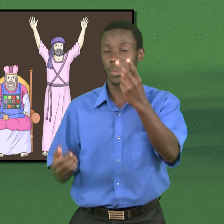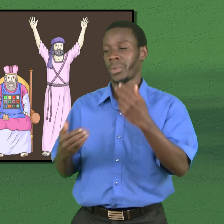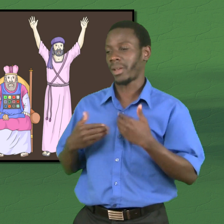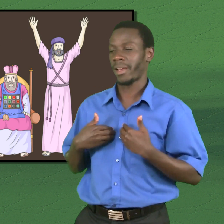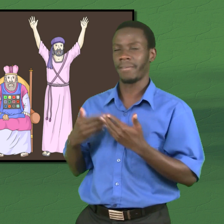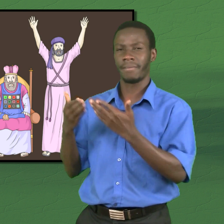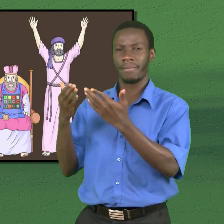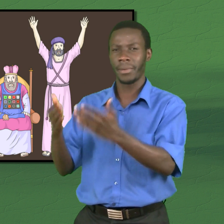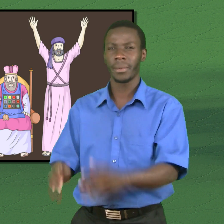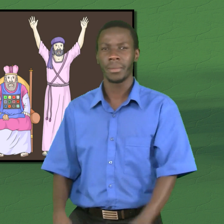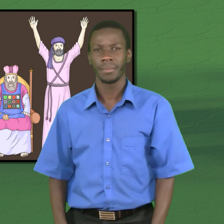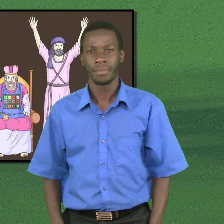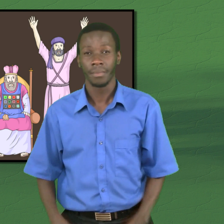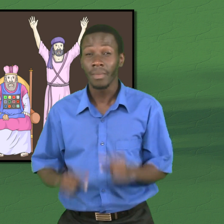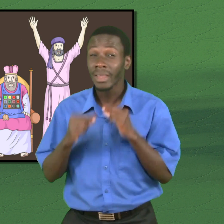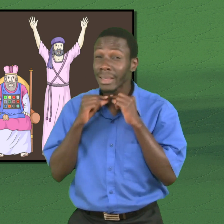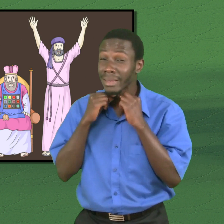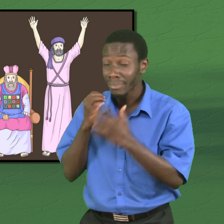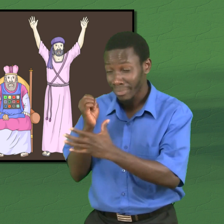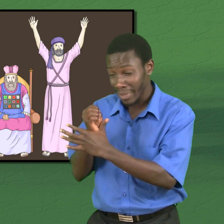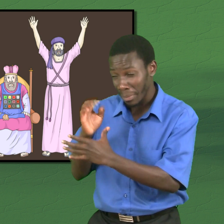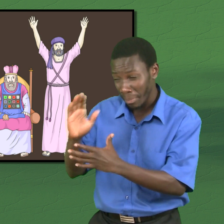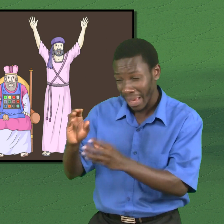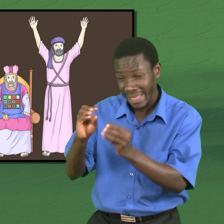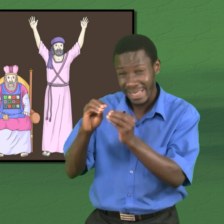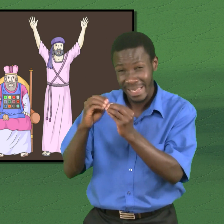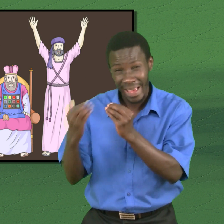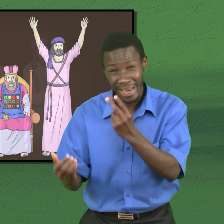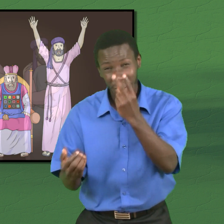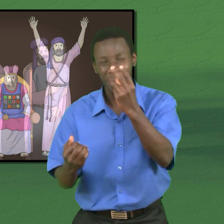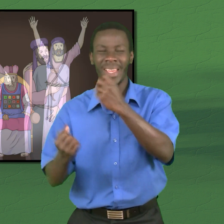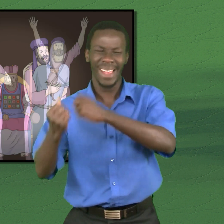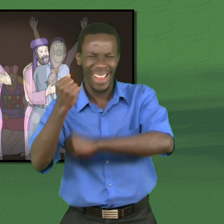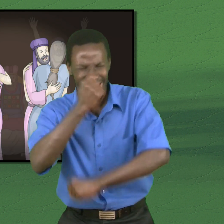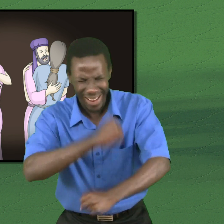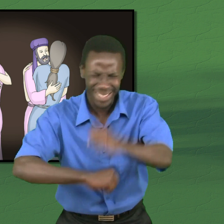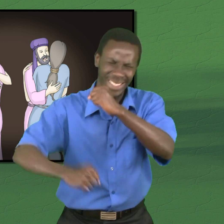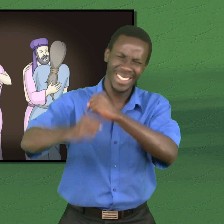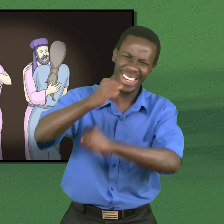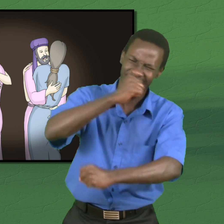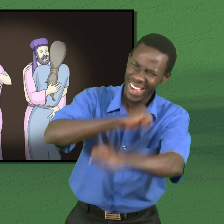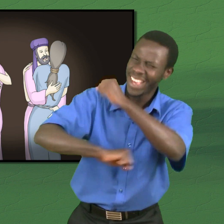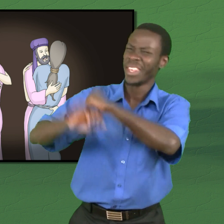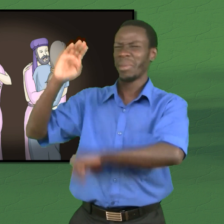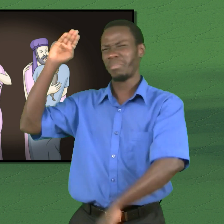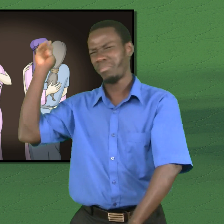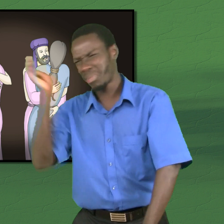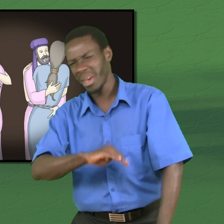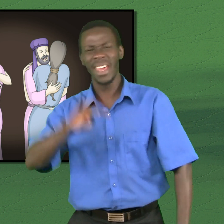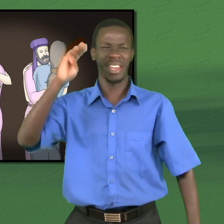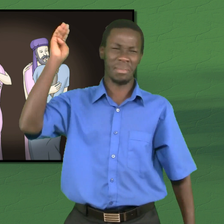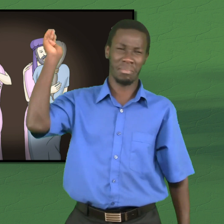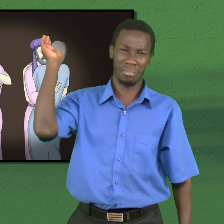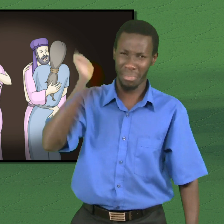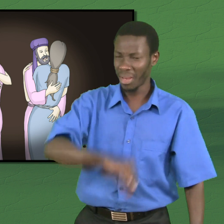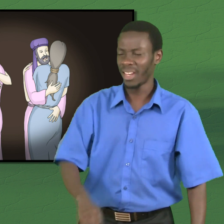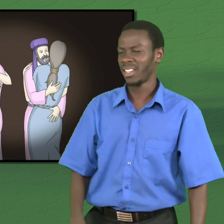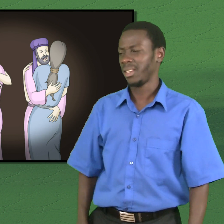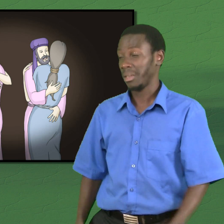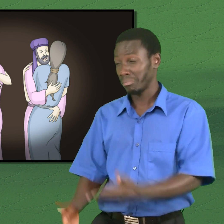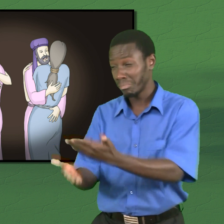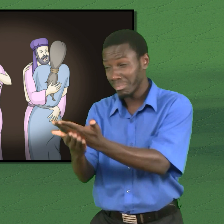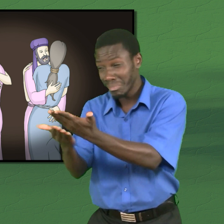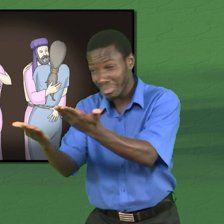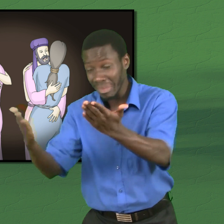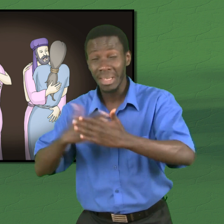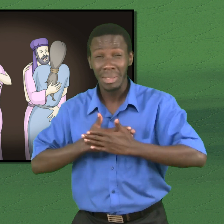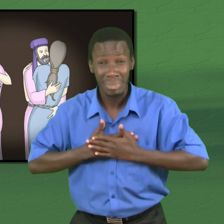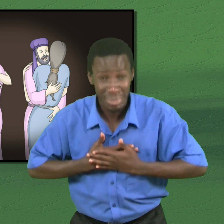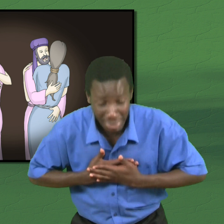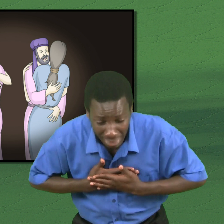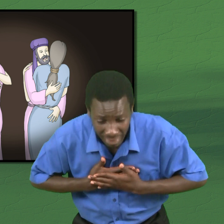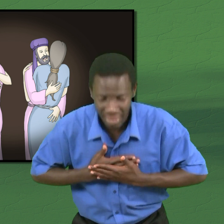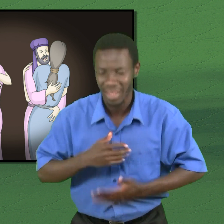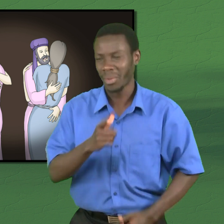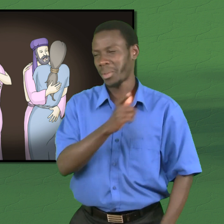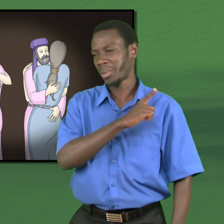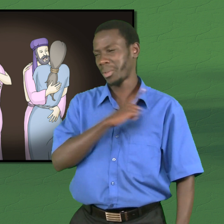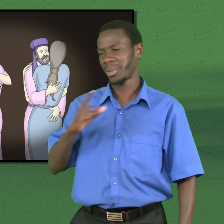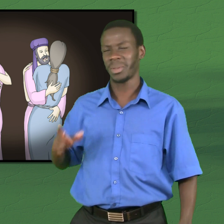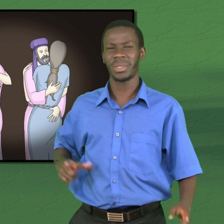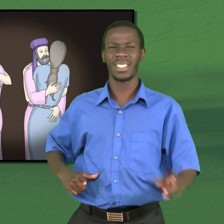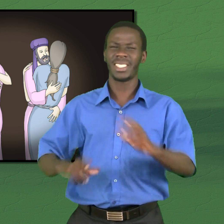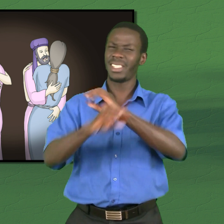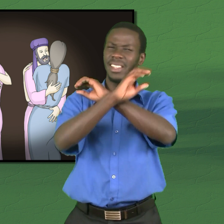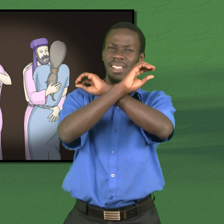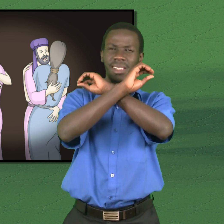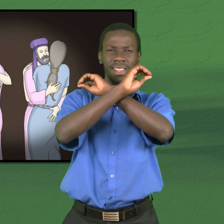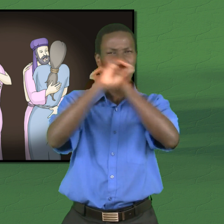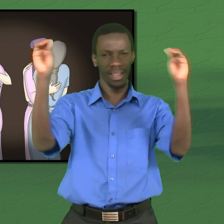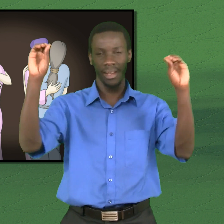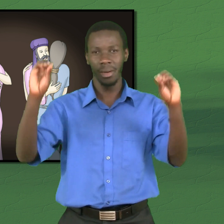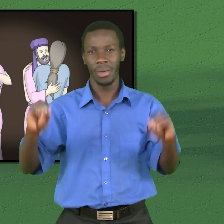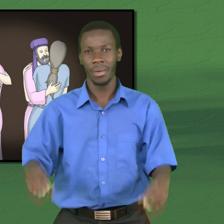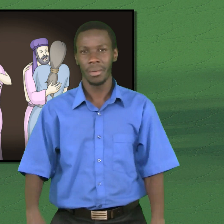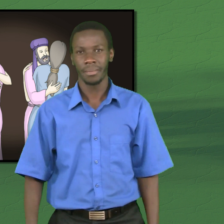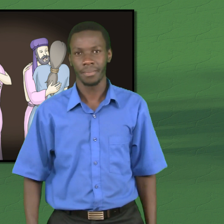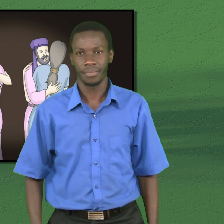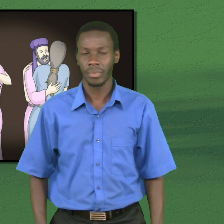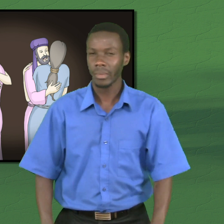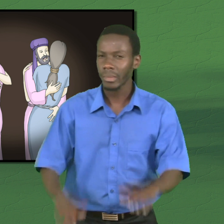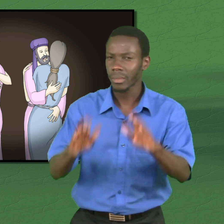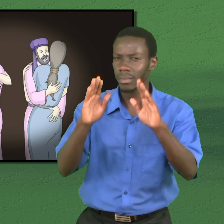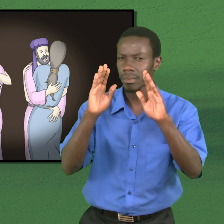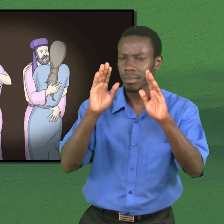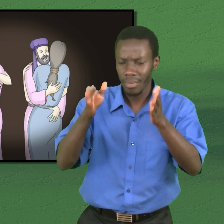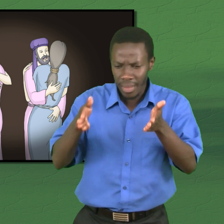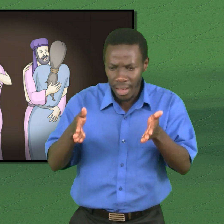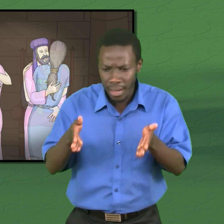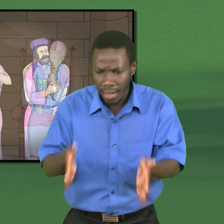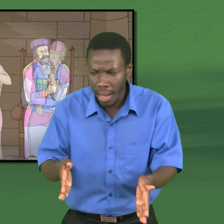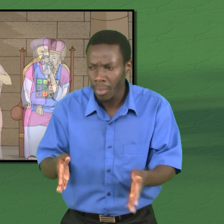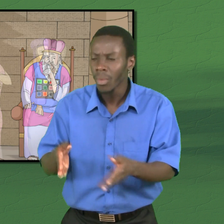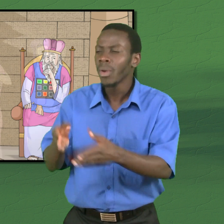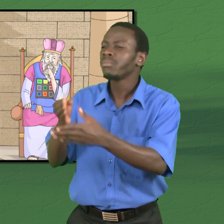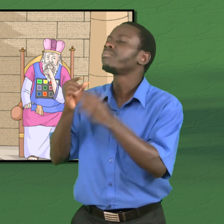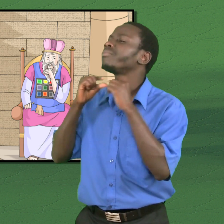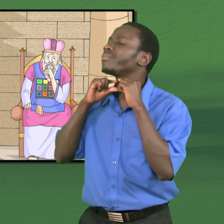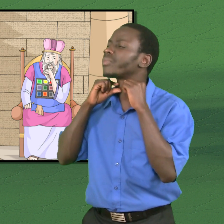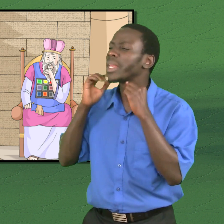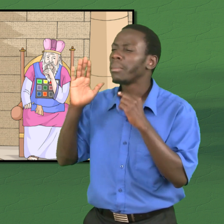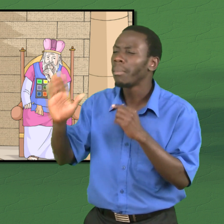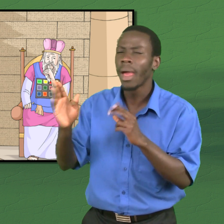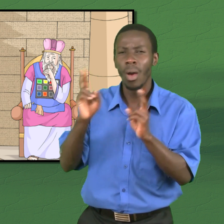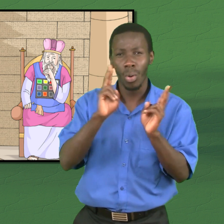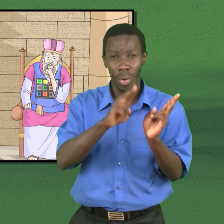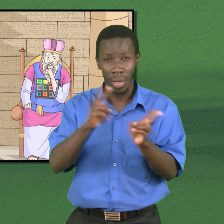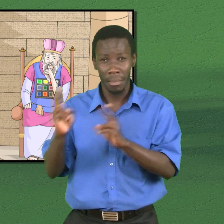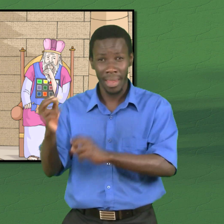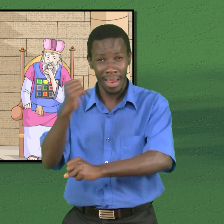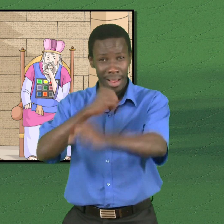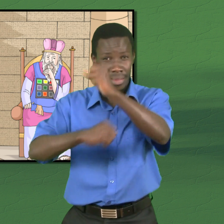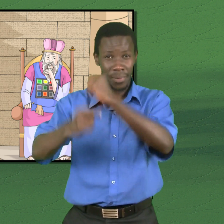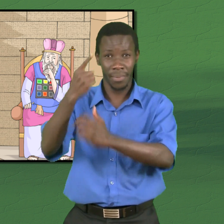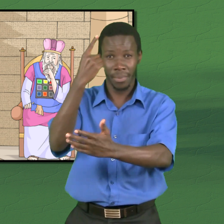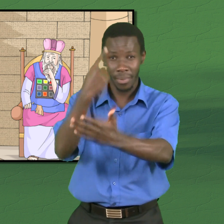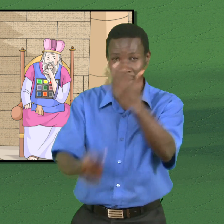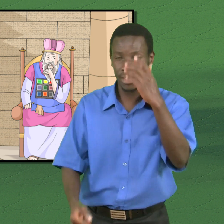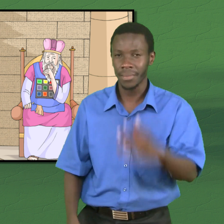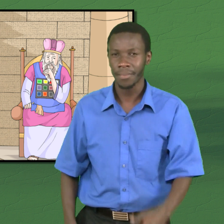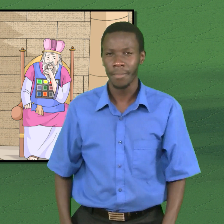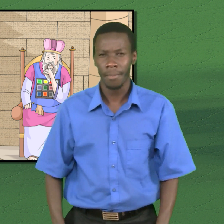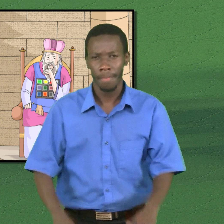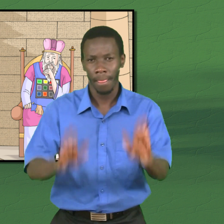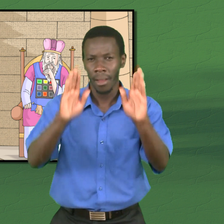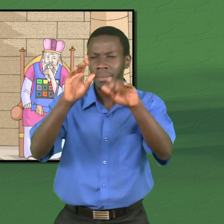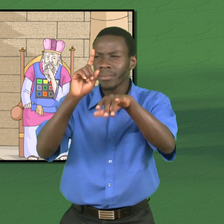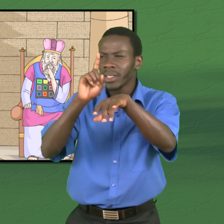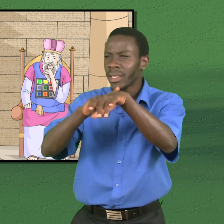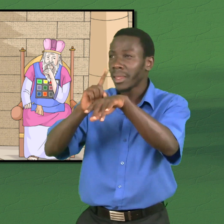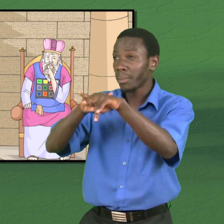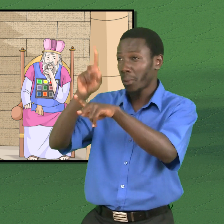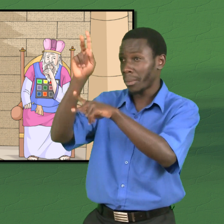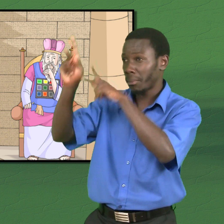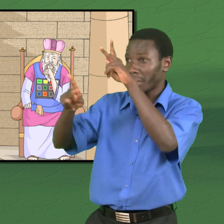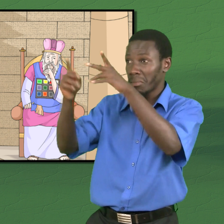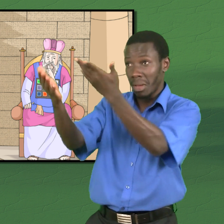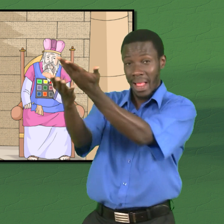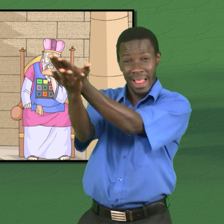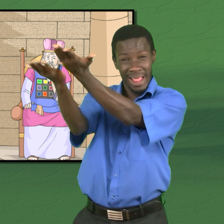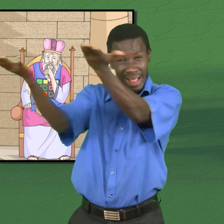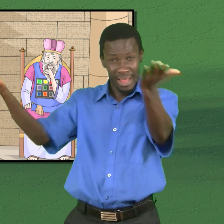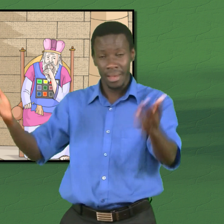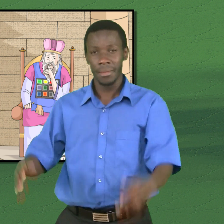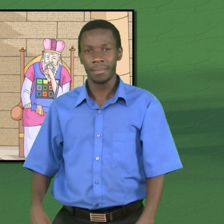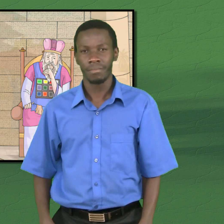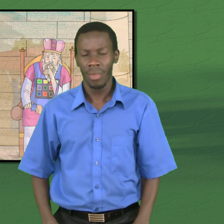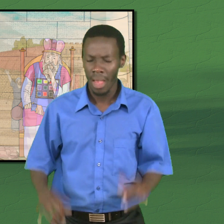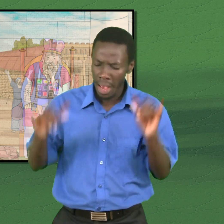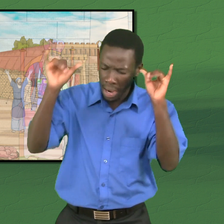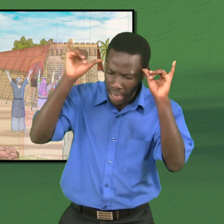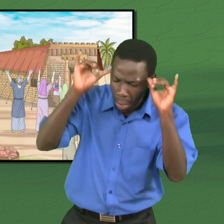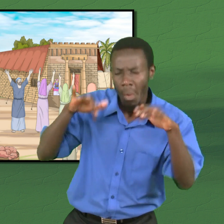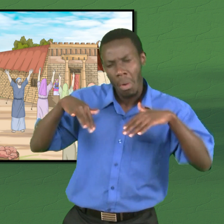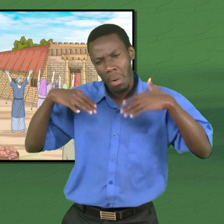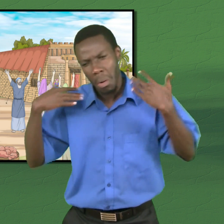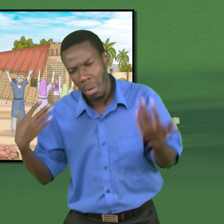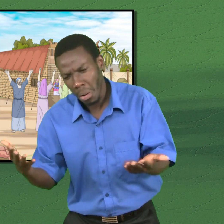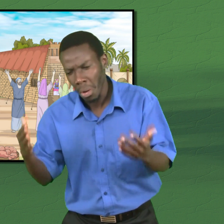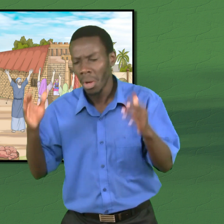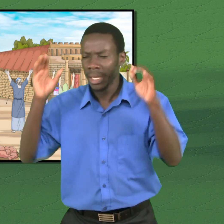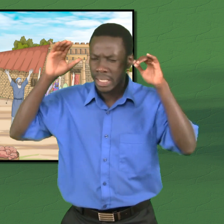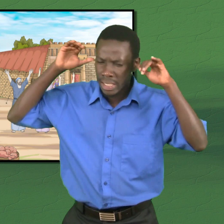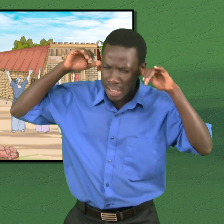they had no regard for the LORD or for the custom of the priests with the people.